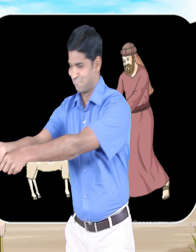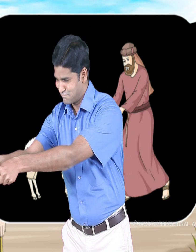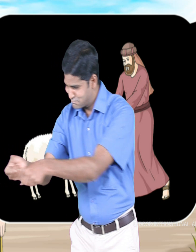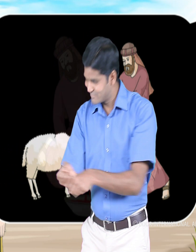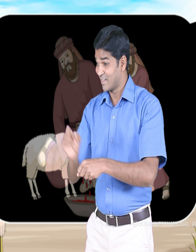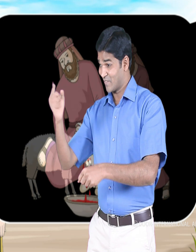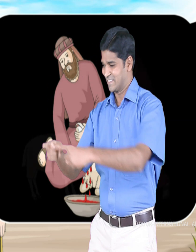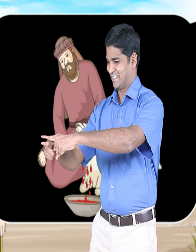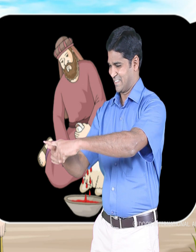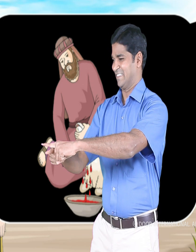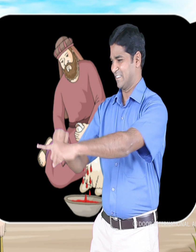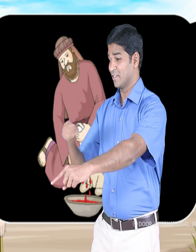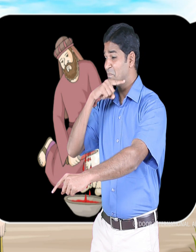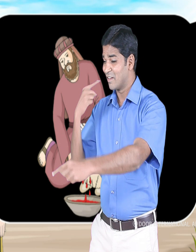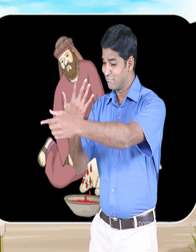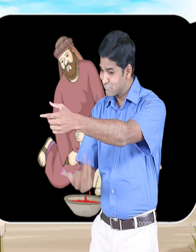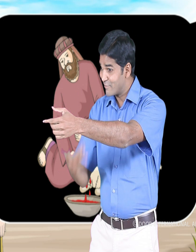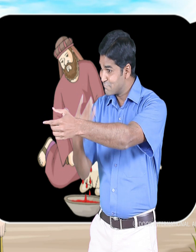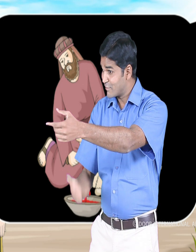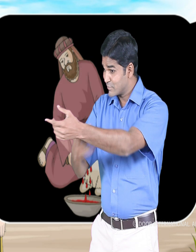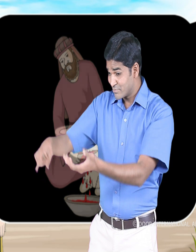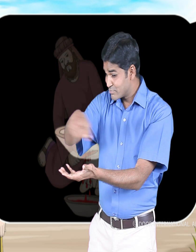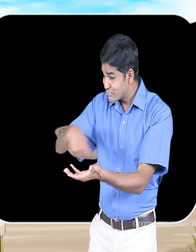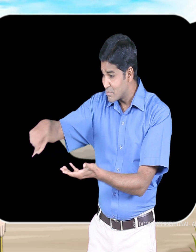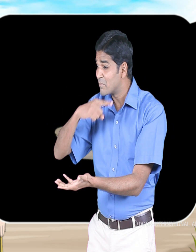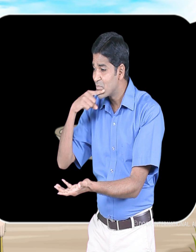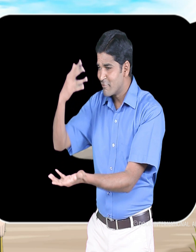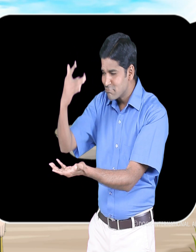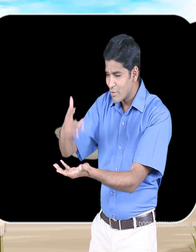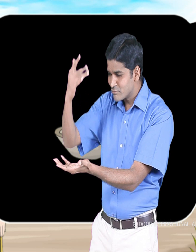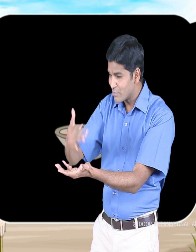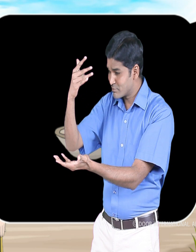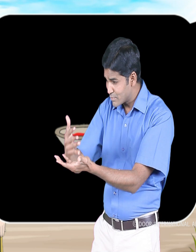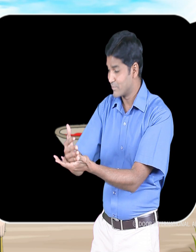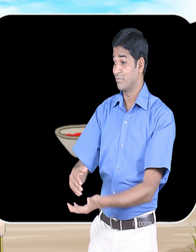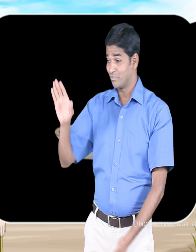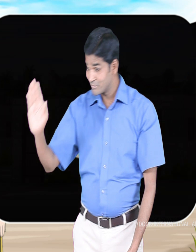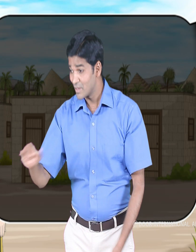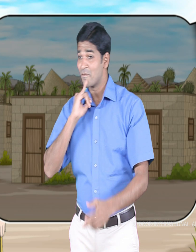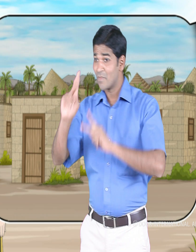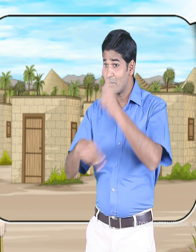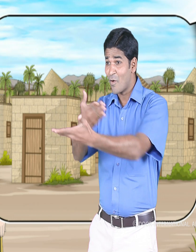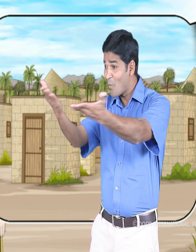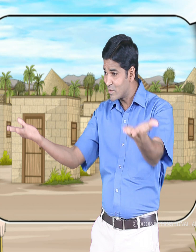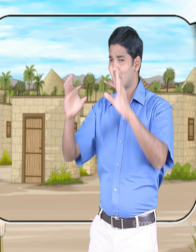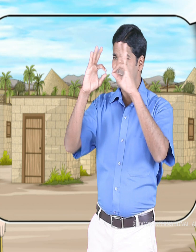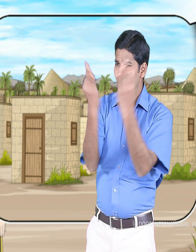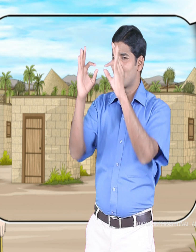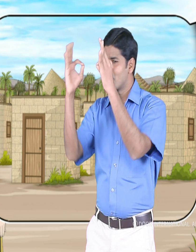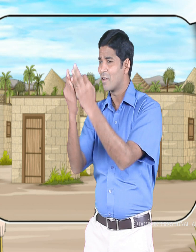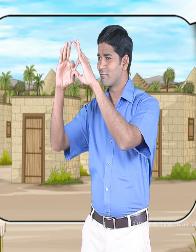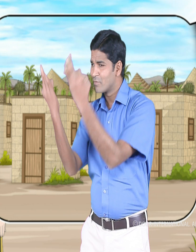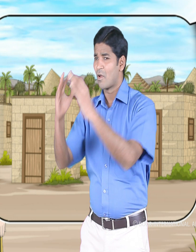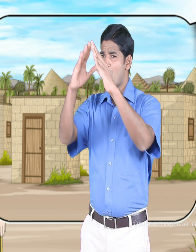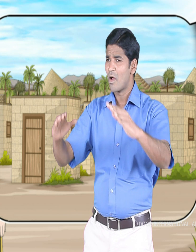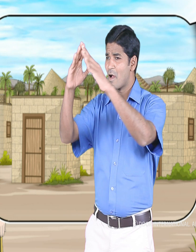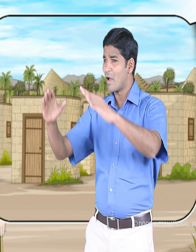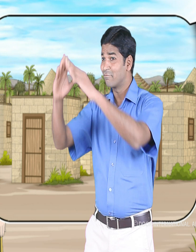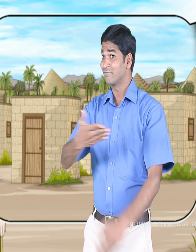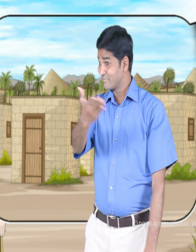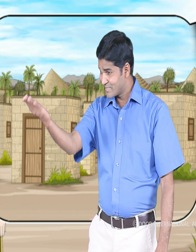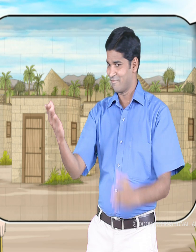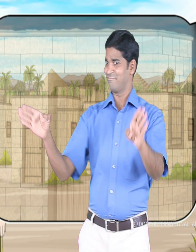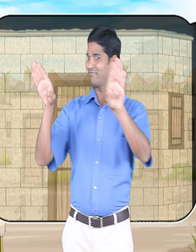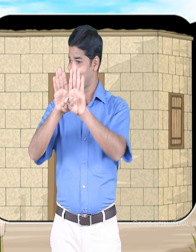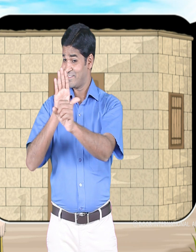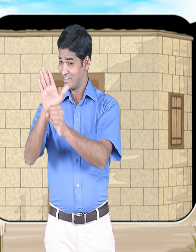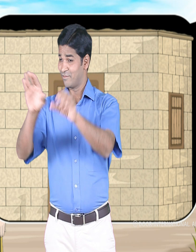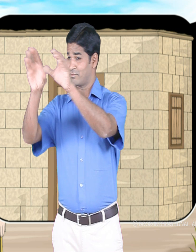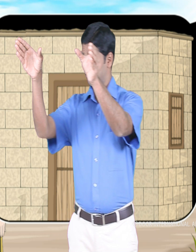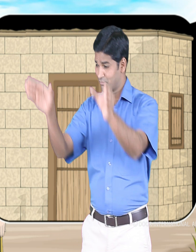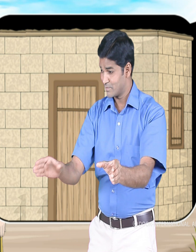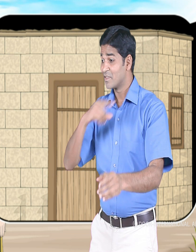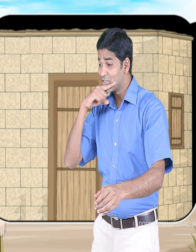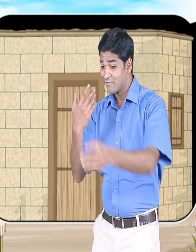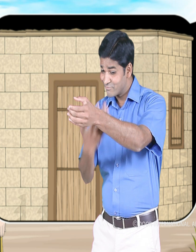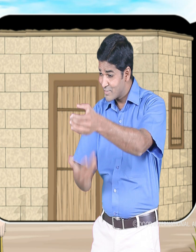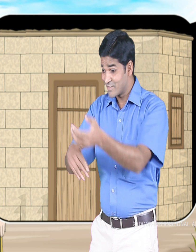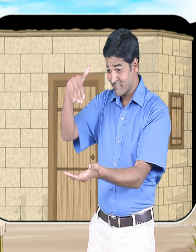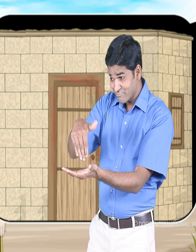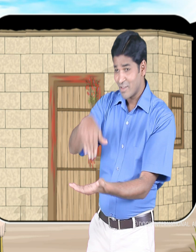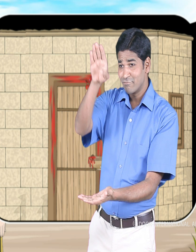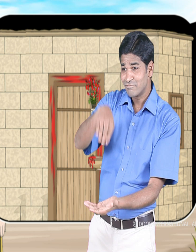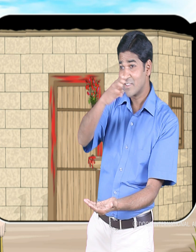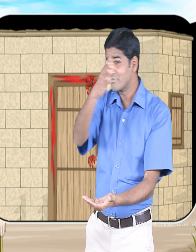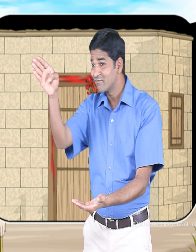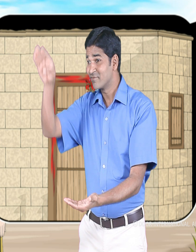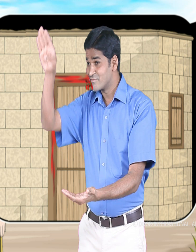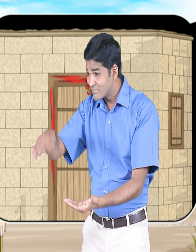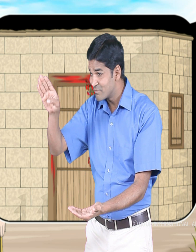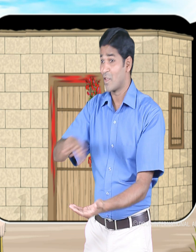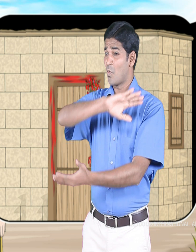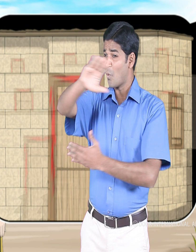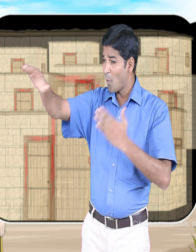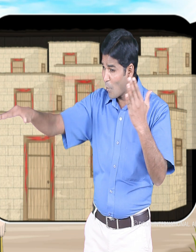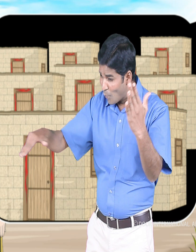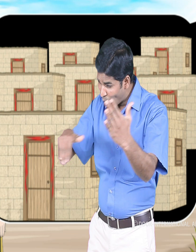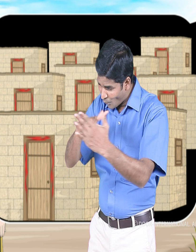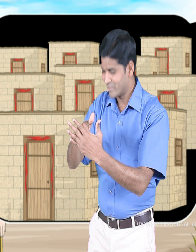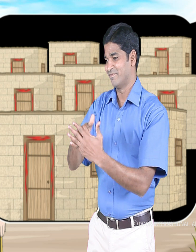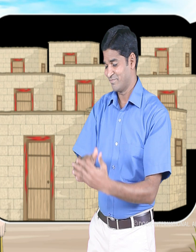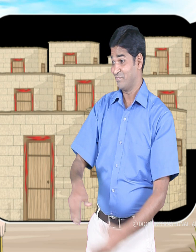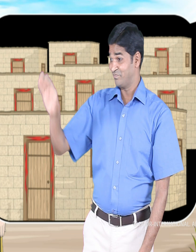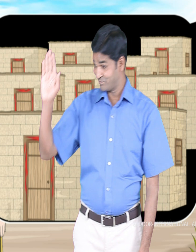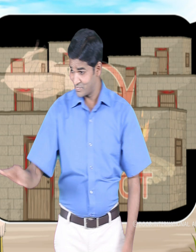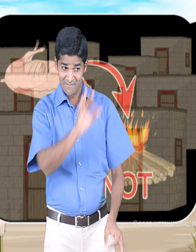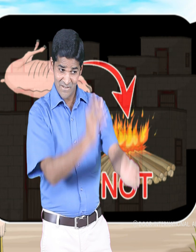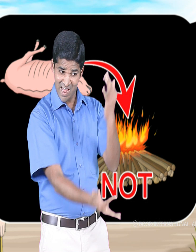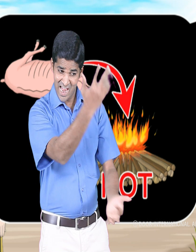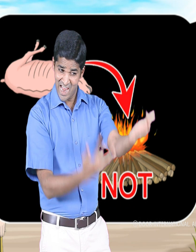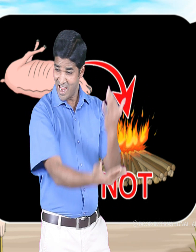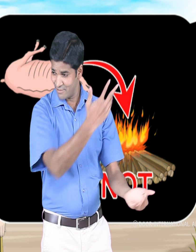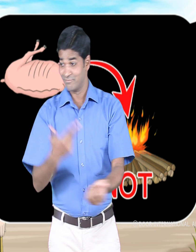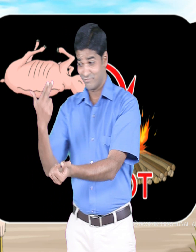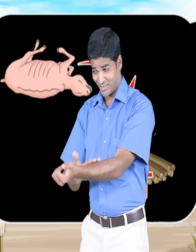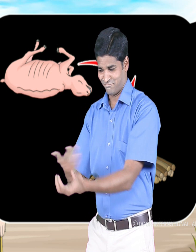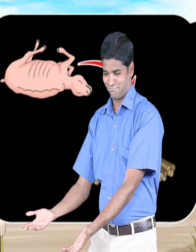They are to take some of the blood and put it on the sides and tops of the doorframes of the houses where they eat the lambs.